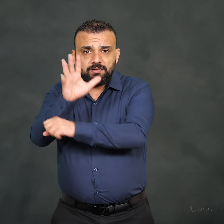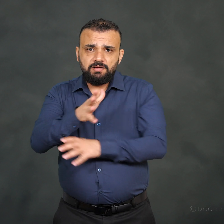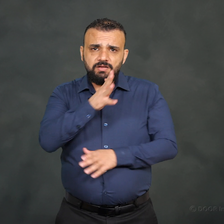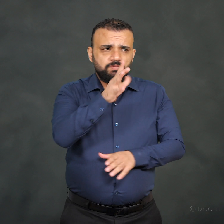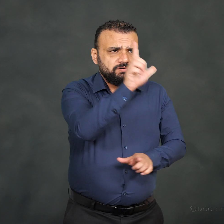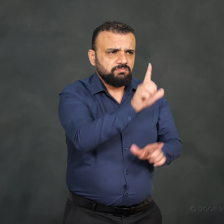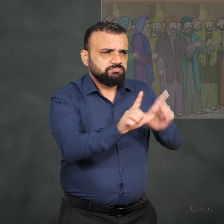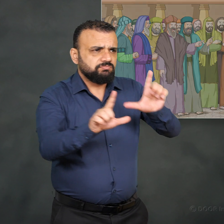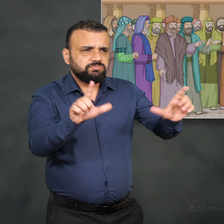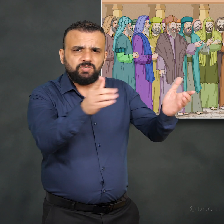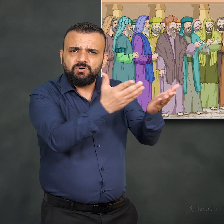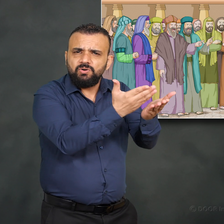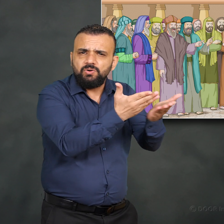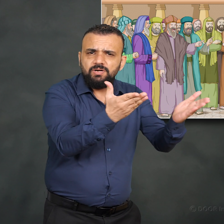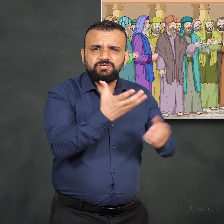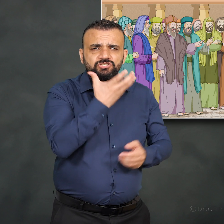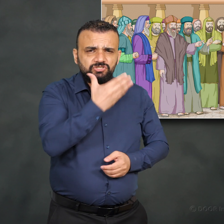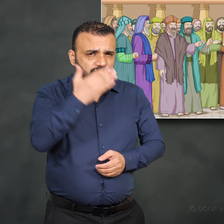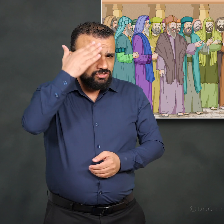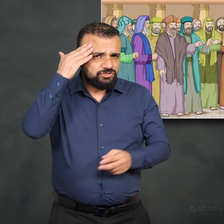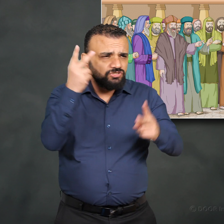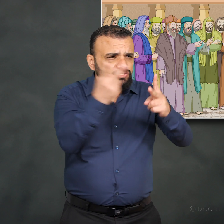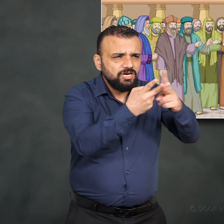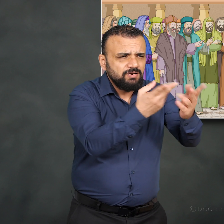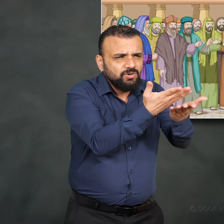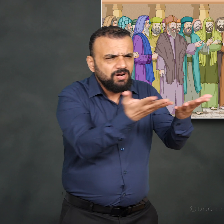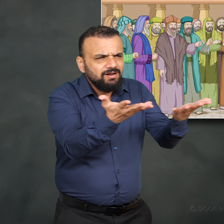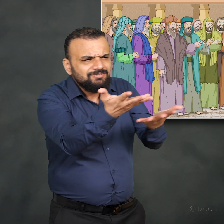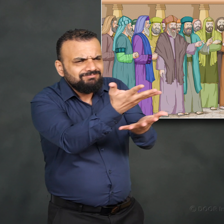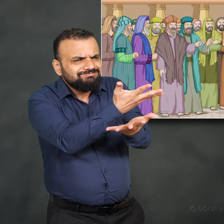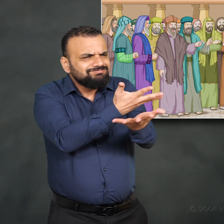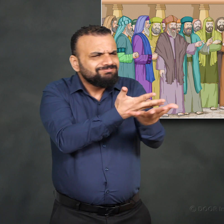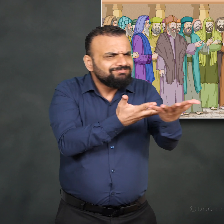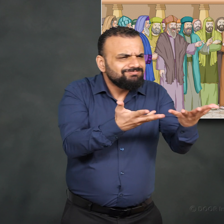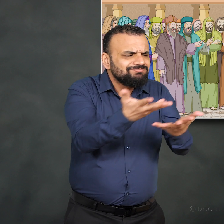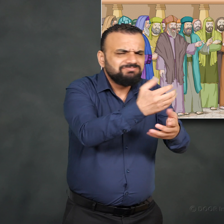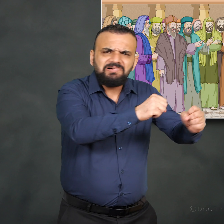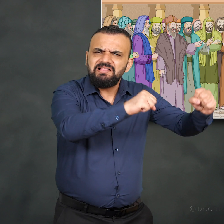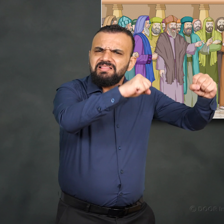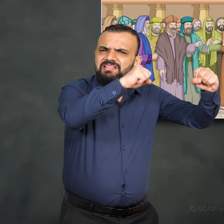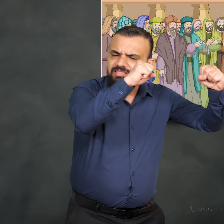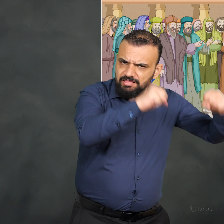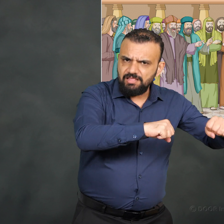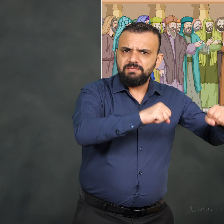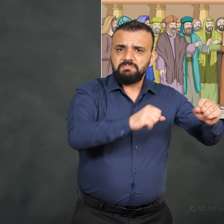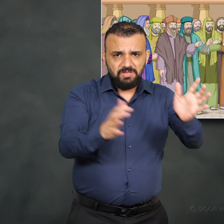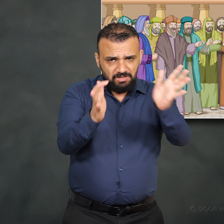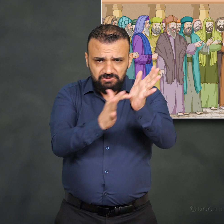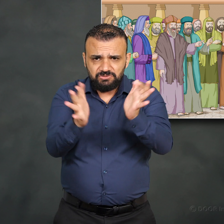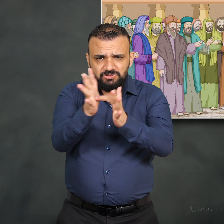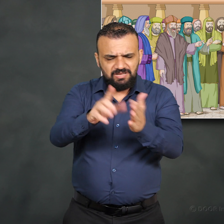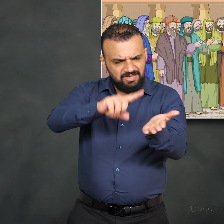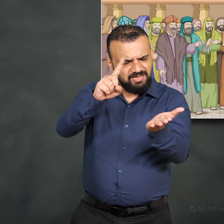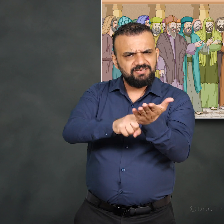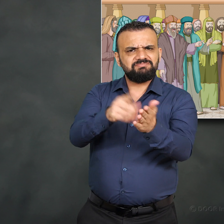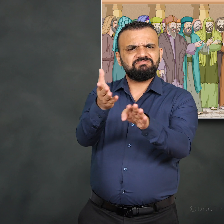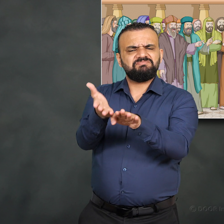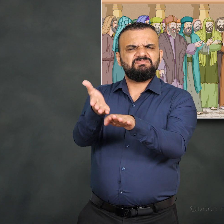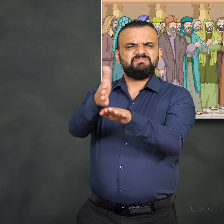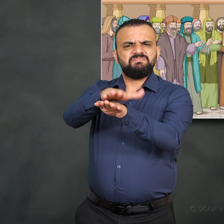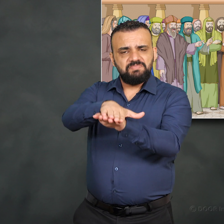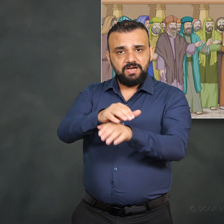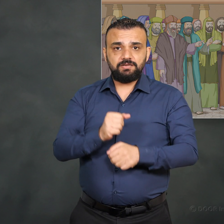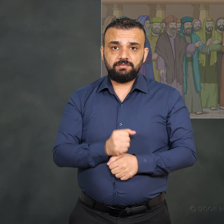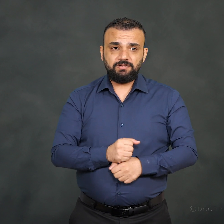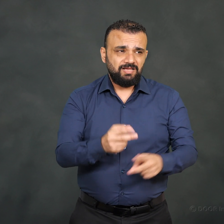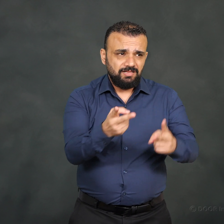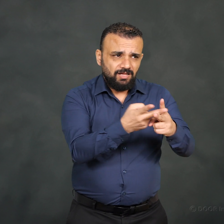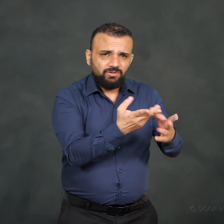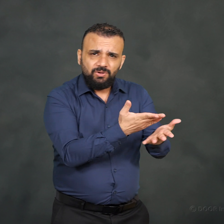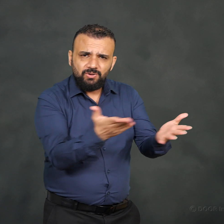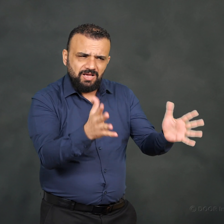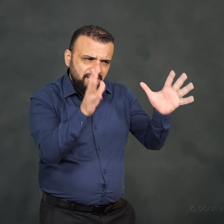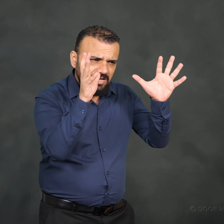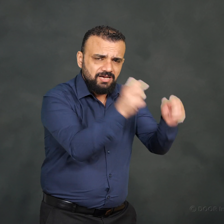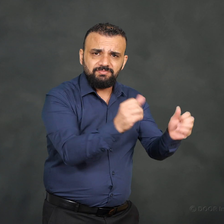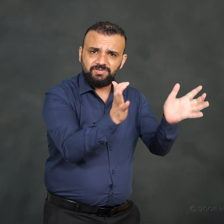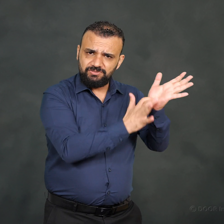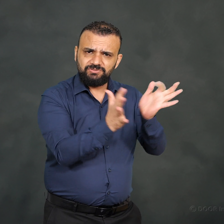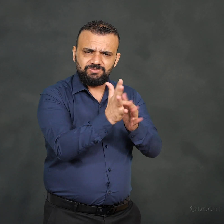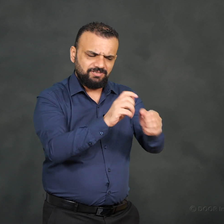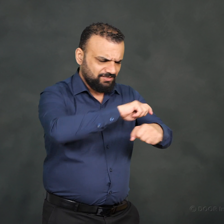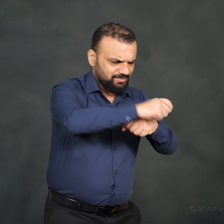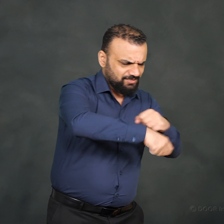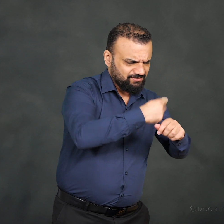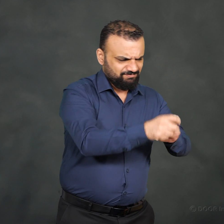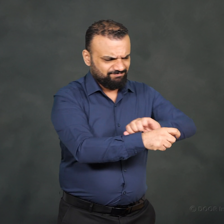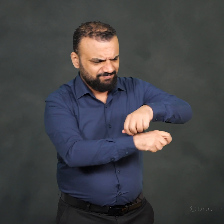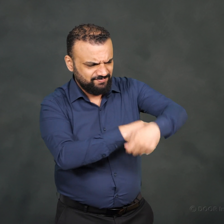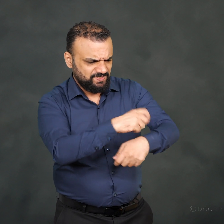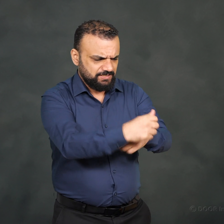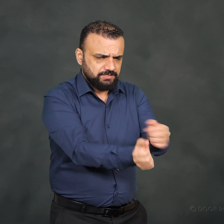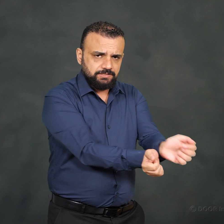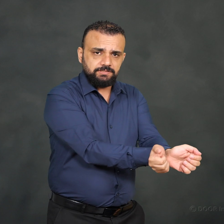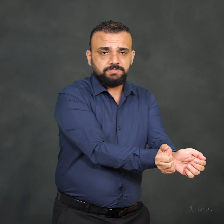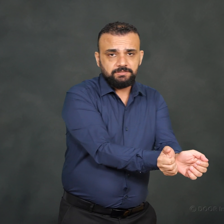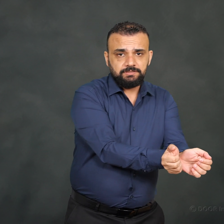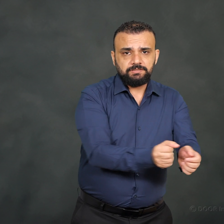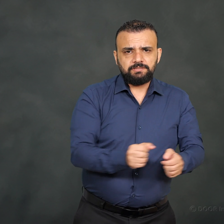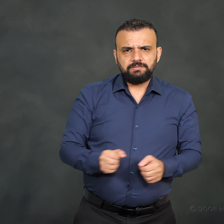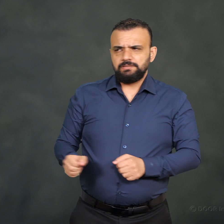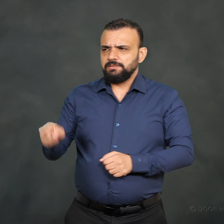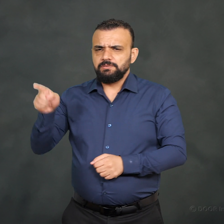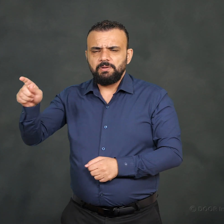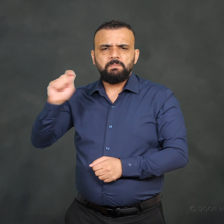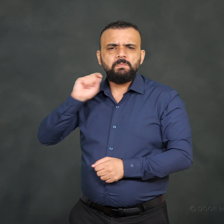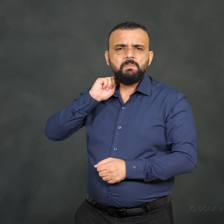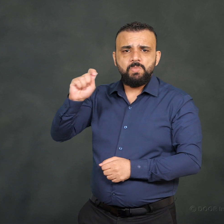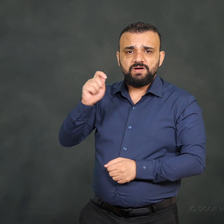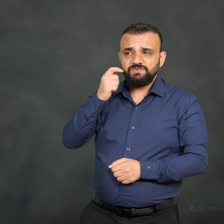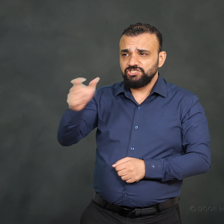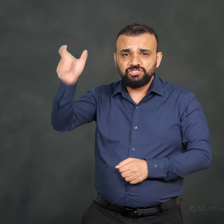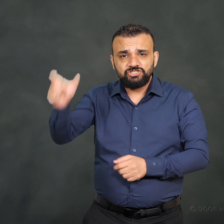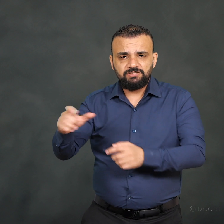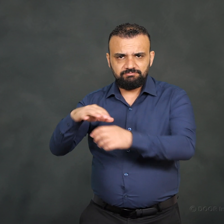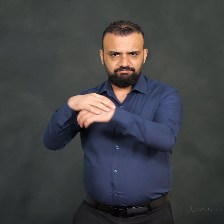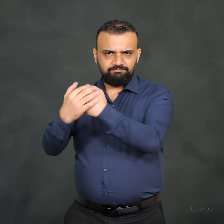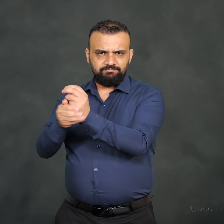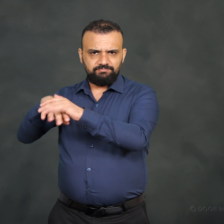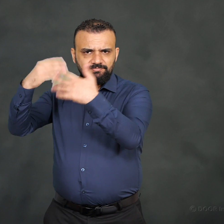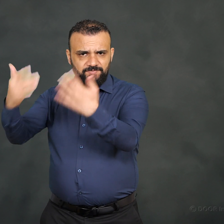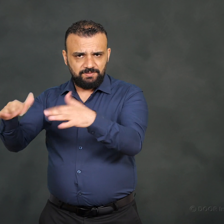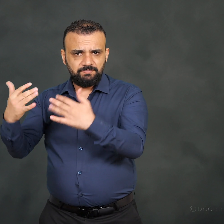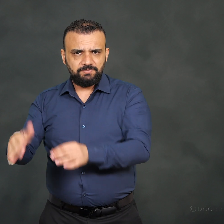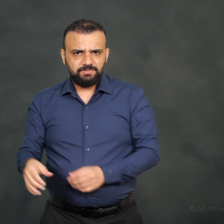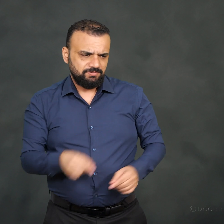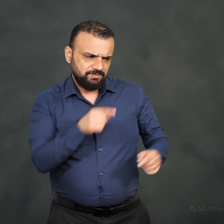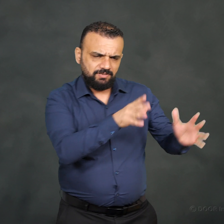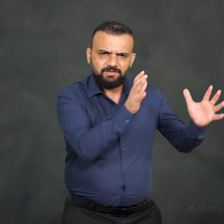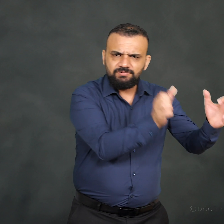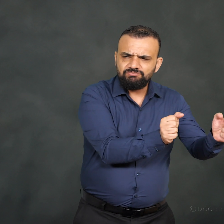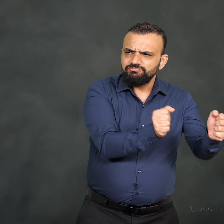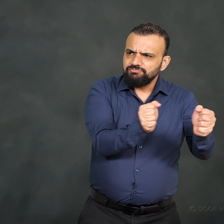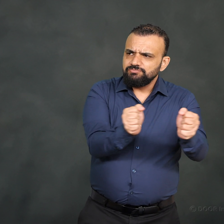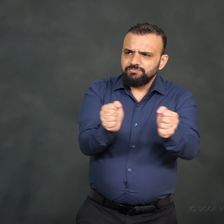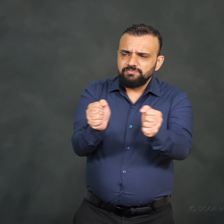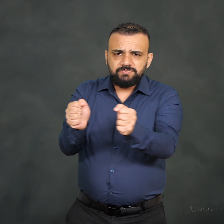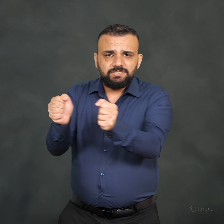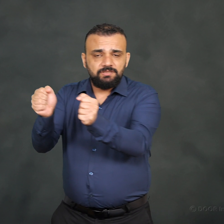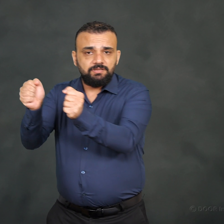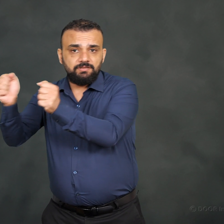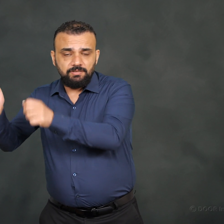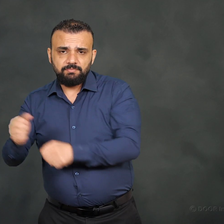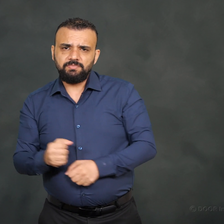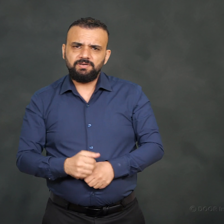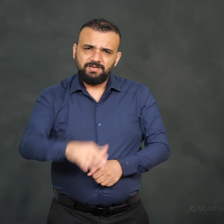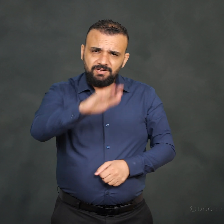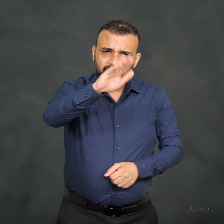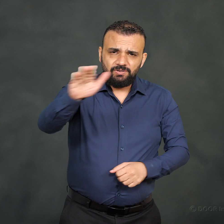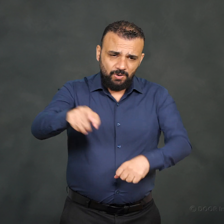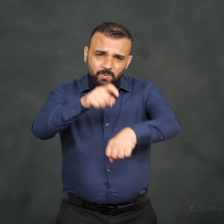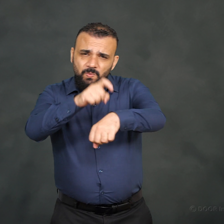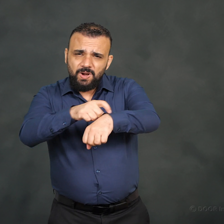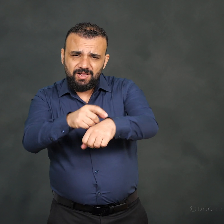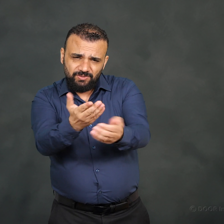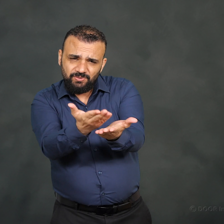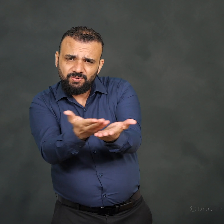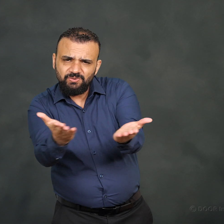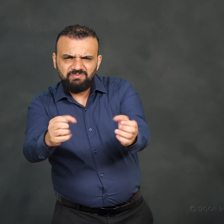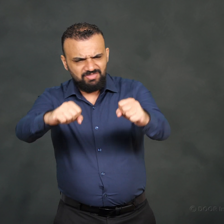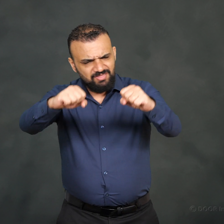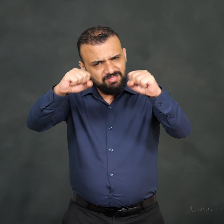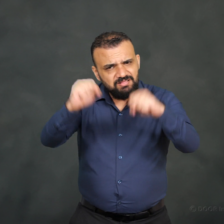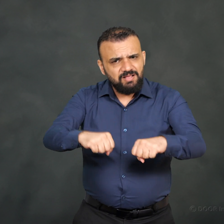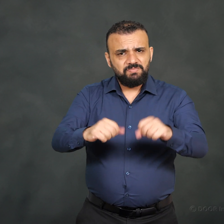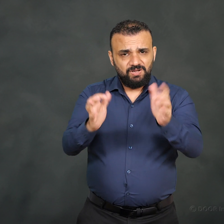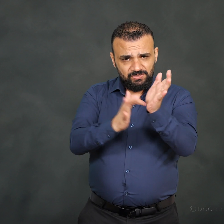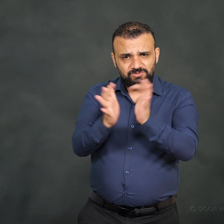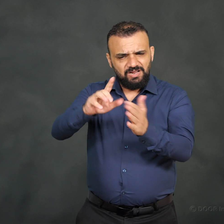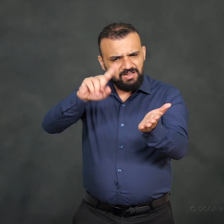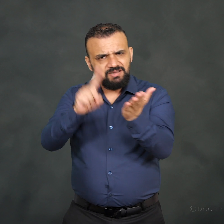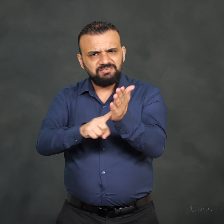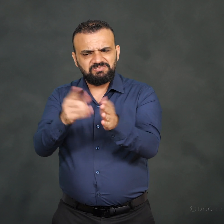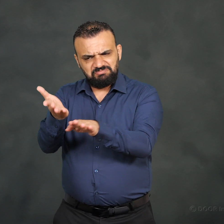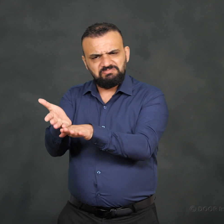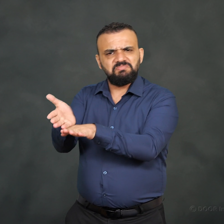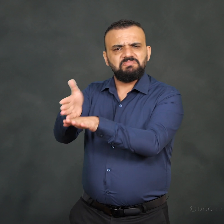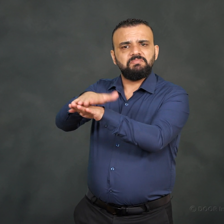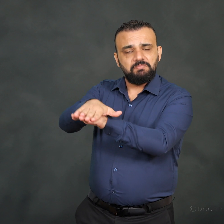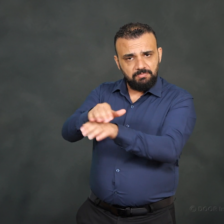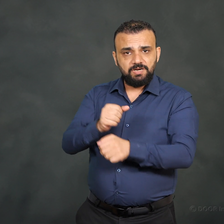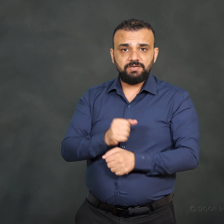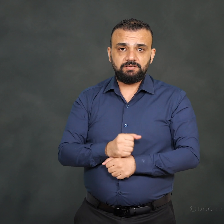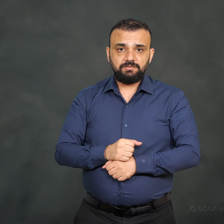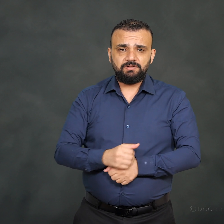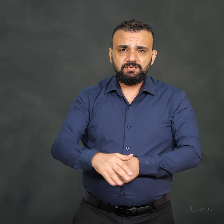At that he began to curse and swear to them, “I do not know the man!” And immediately a rooster crowed. Then Peter remembered the word that Jesus had spoken: “Before the rooster crows, you will deny Me three times.”